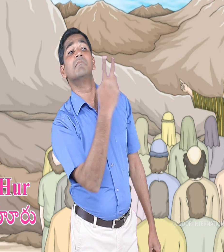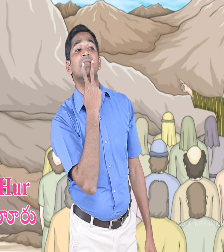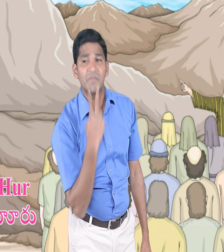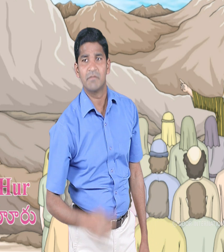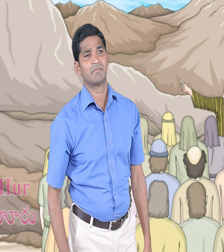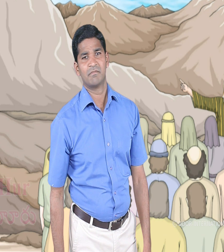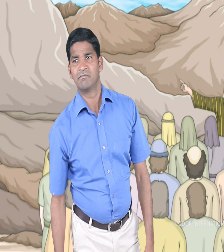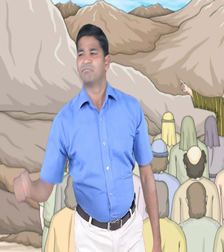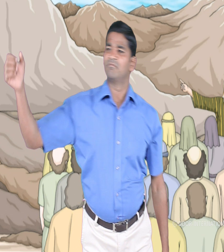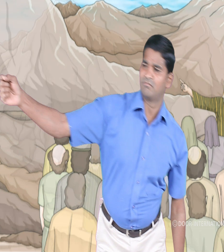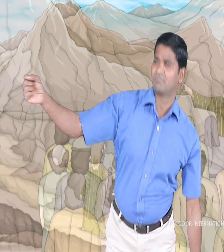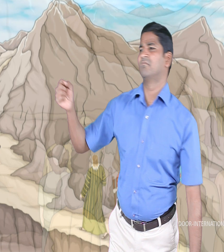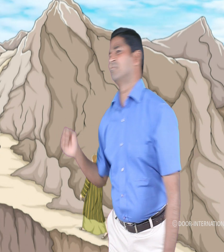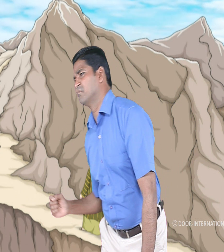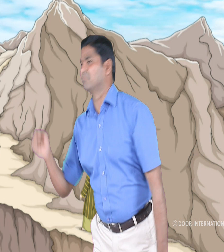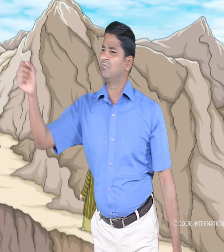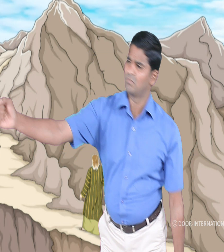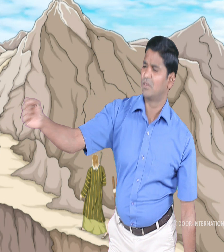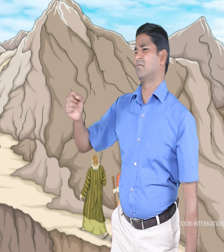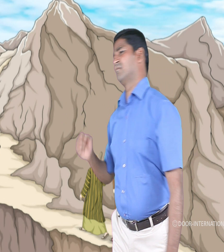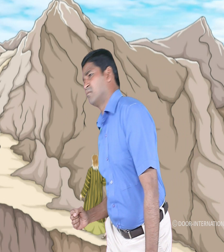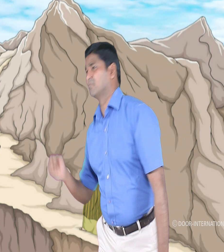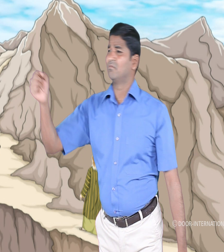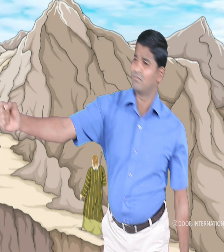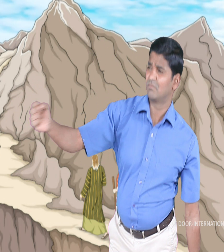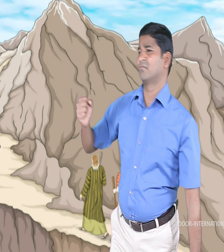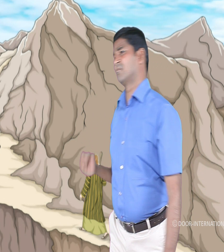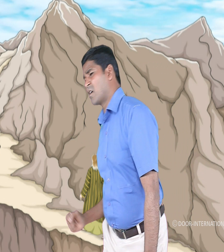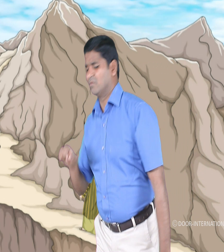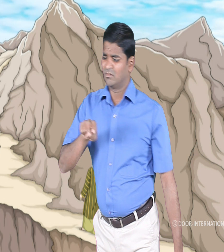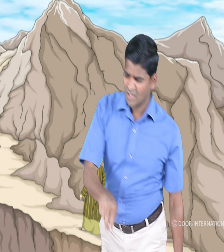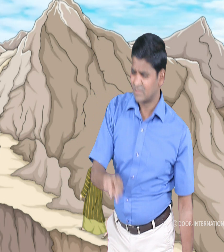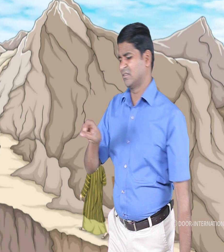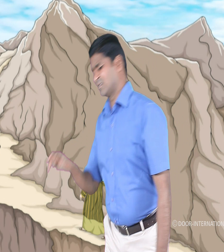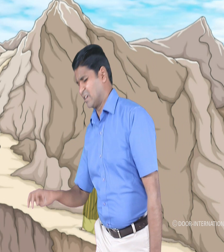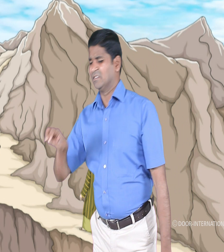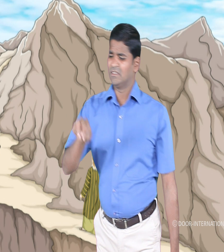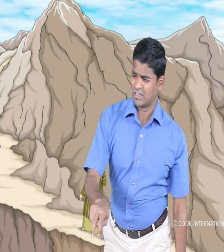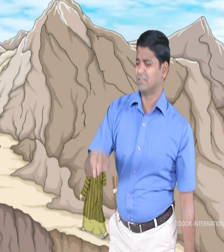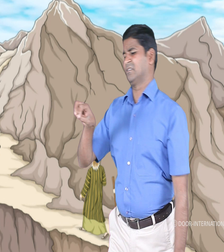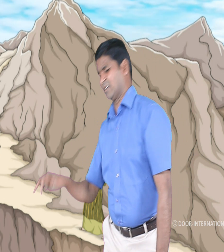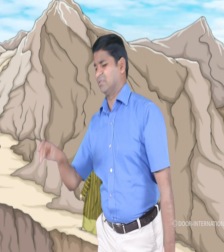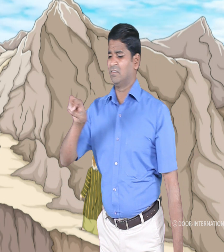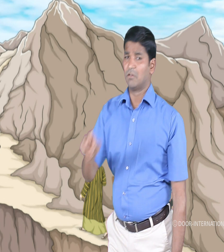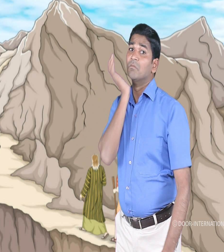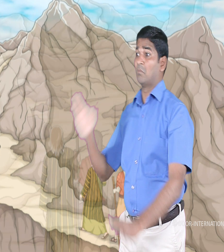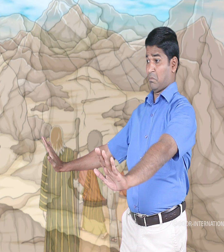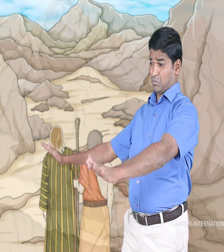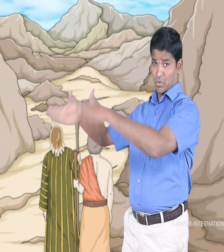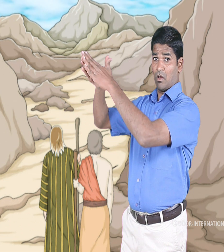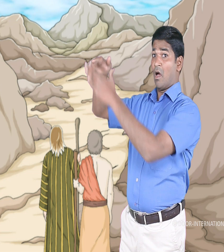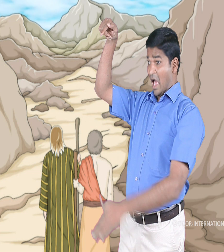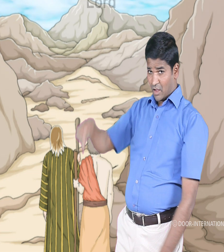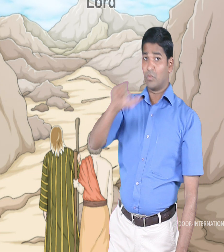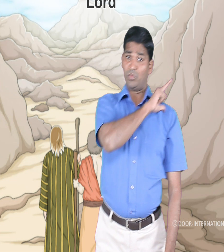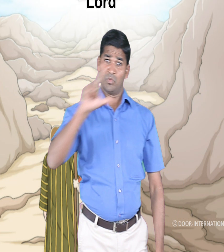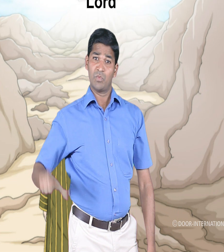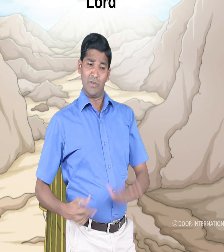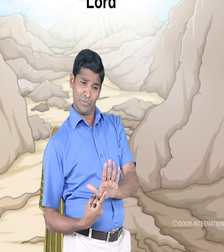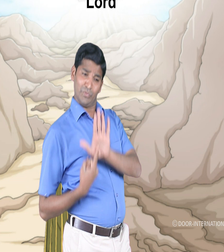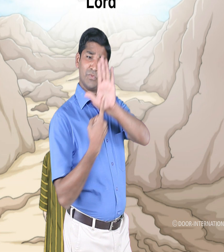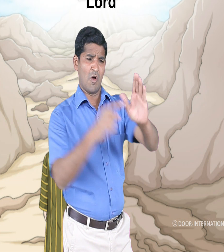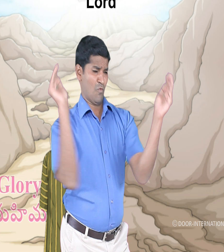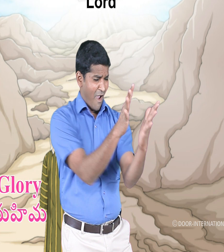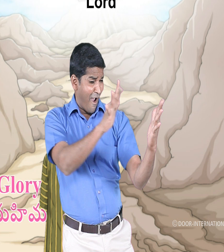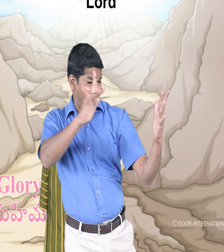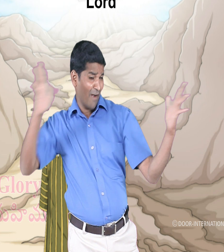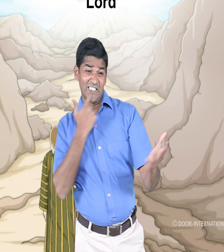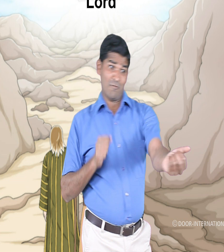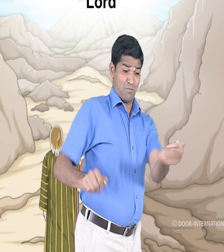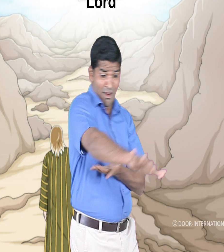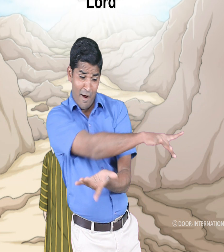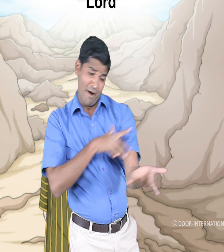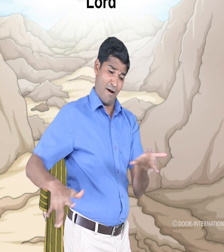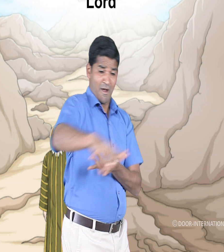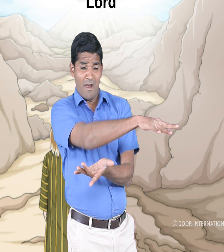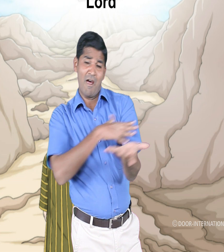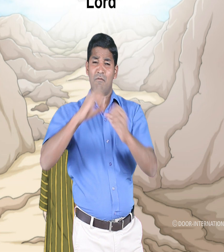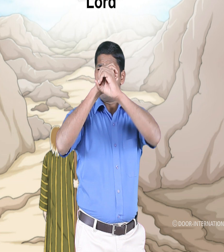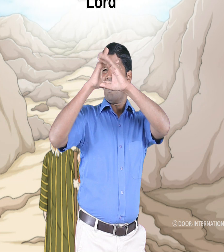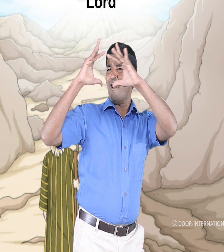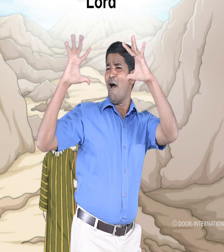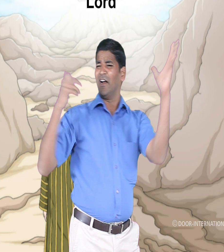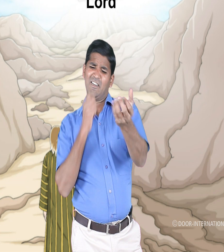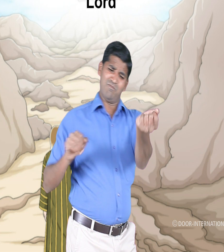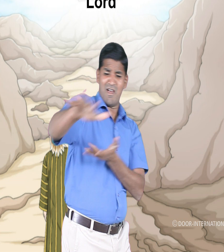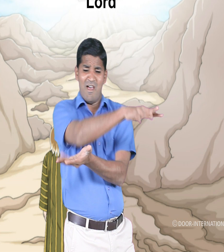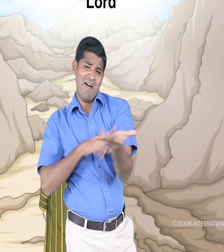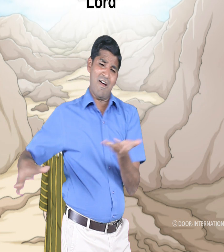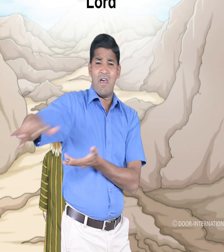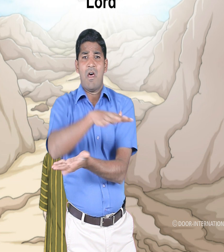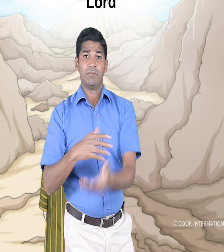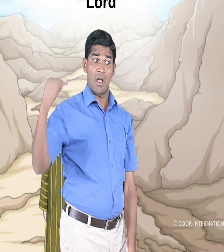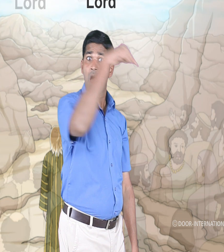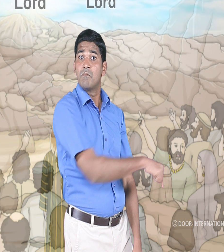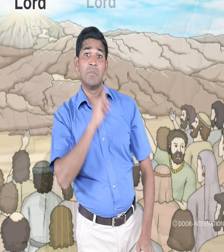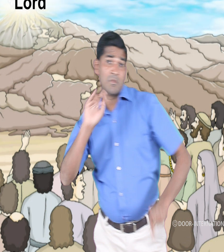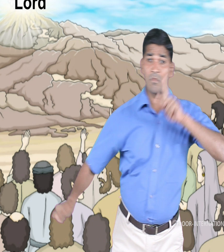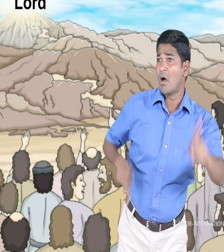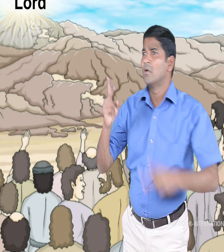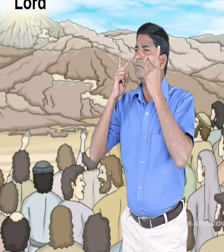When Moses went up on the mountain, the cloud covered it, and the glory of the LORD settled on Mount Sinai. For six days the cloud covered it, and on the seventh day the LORD called to Moses from within the cloud.